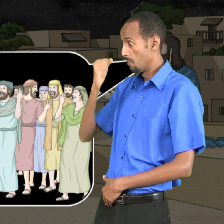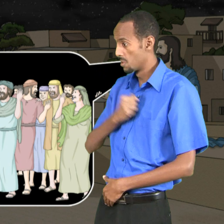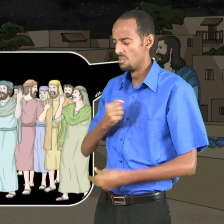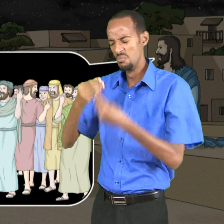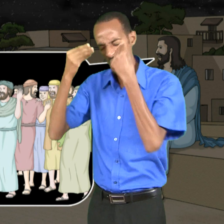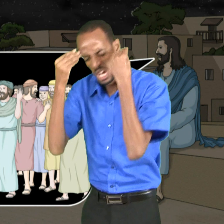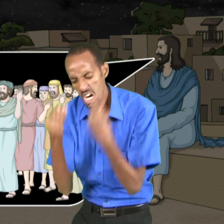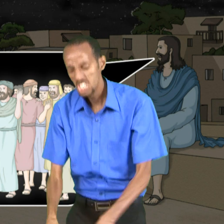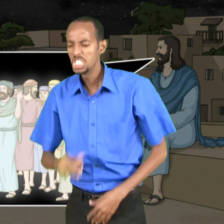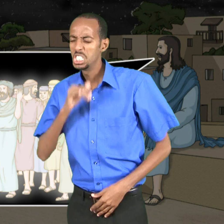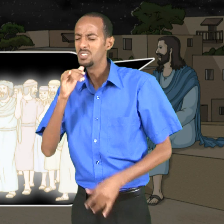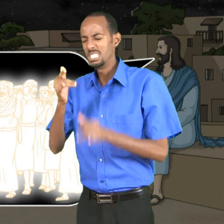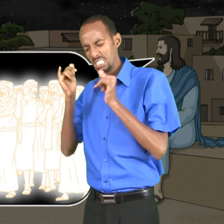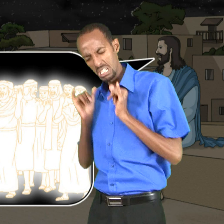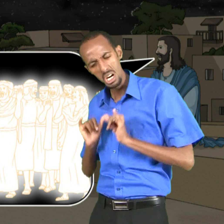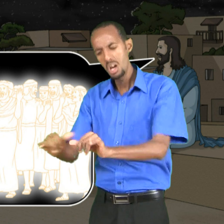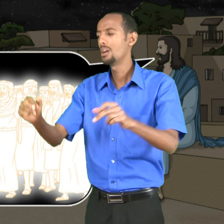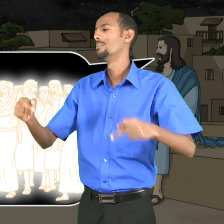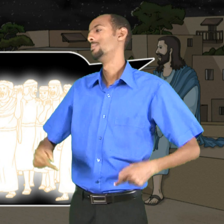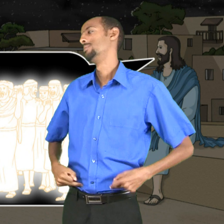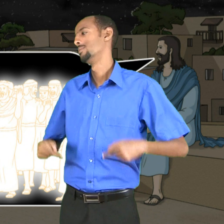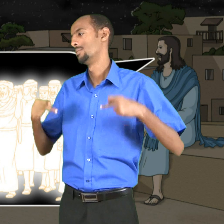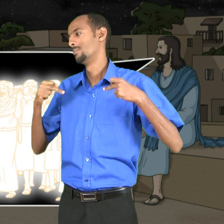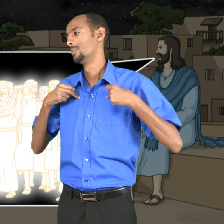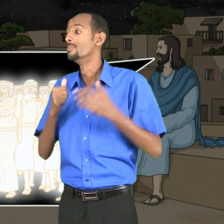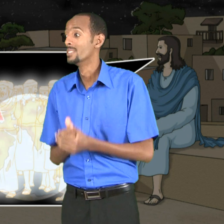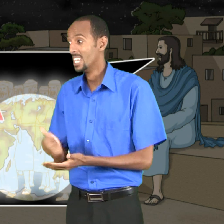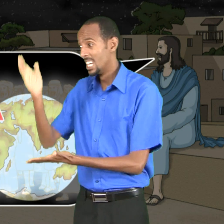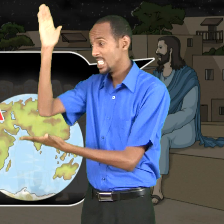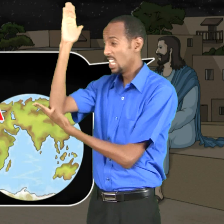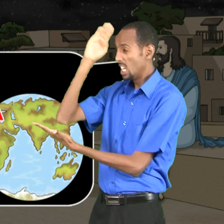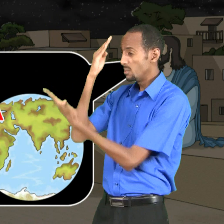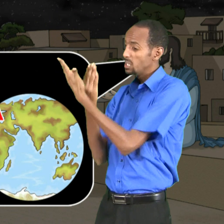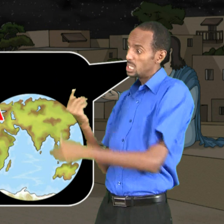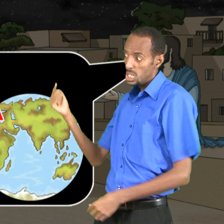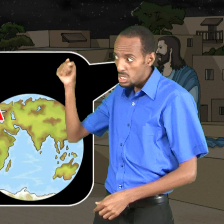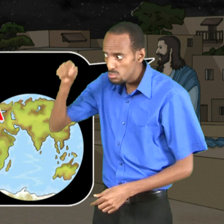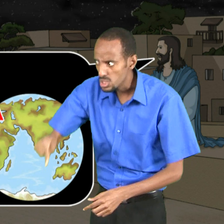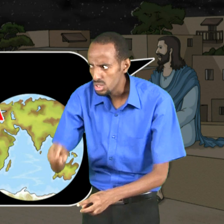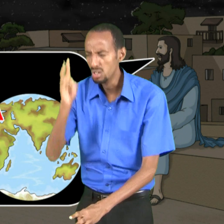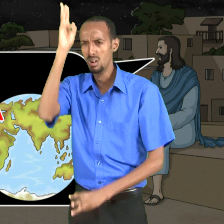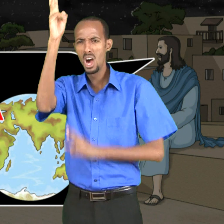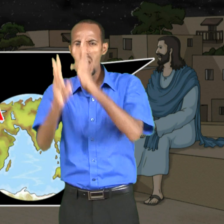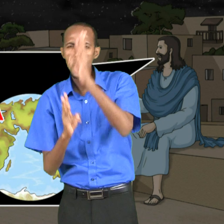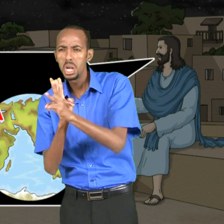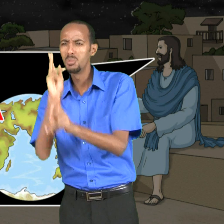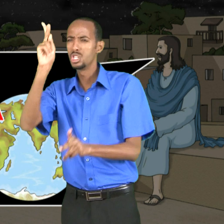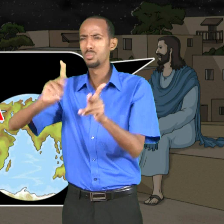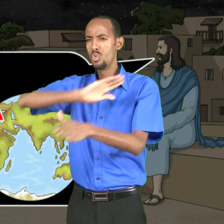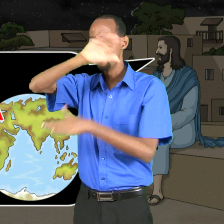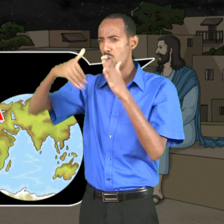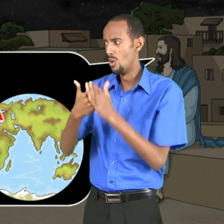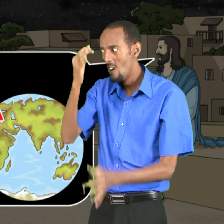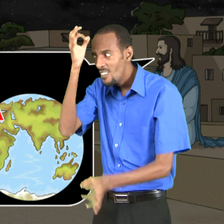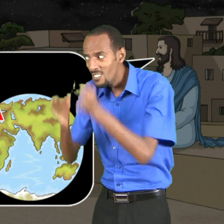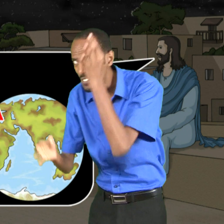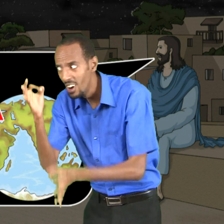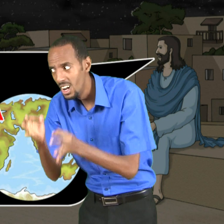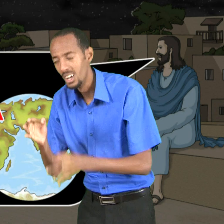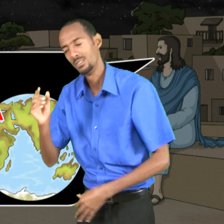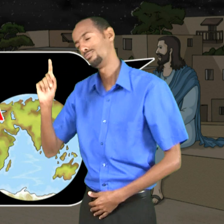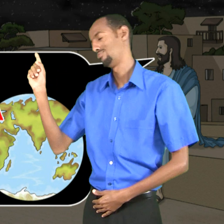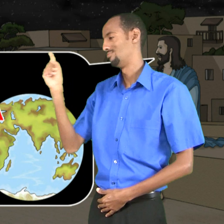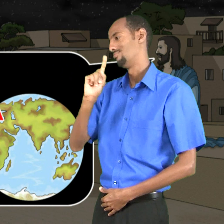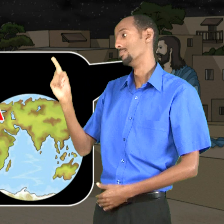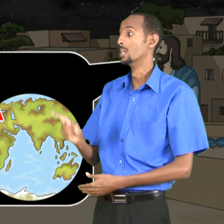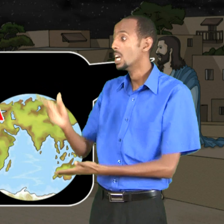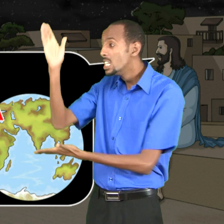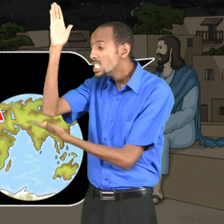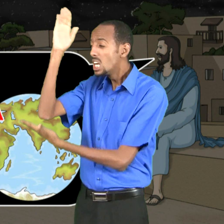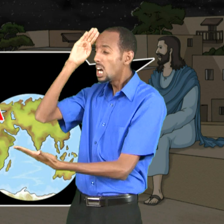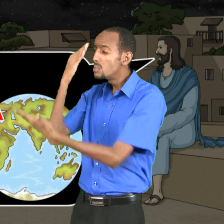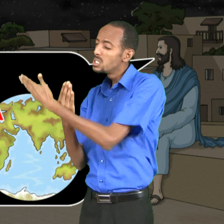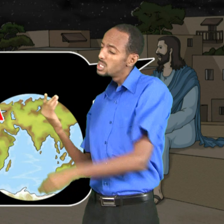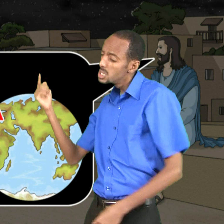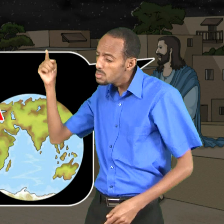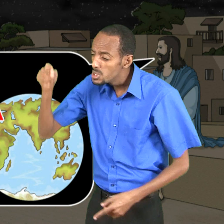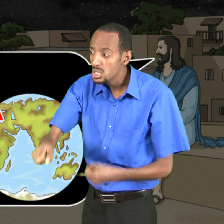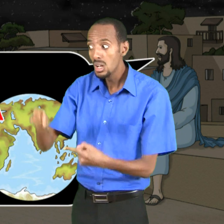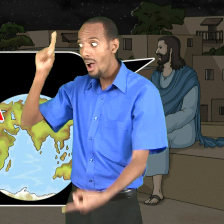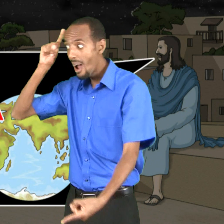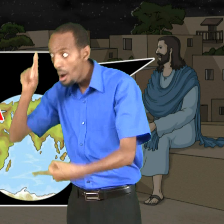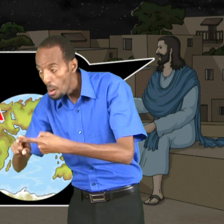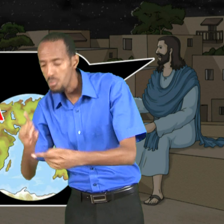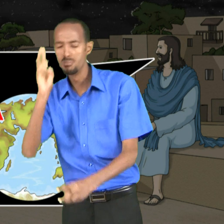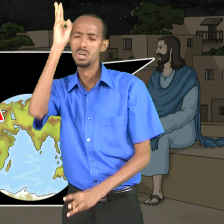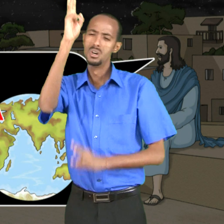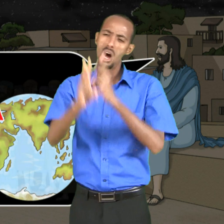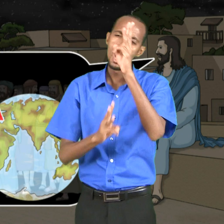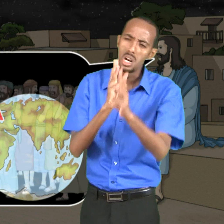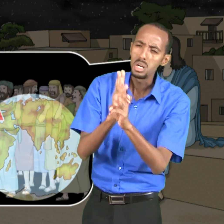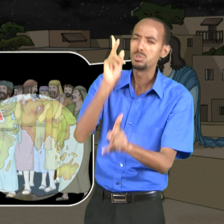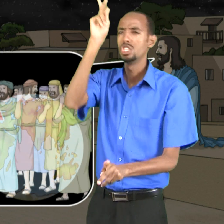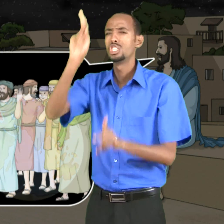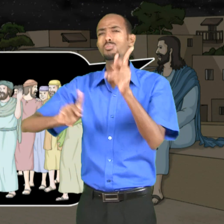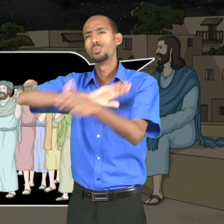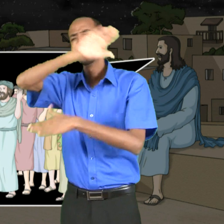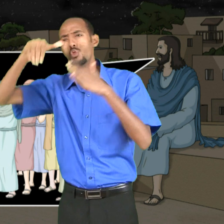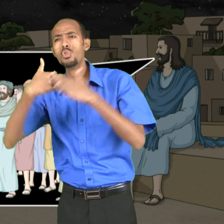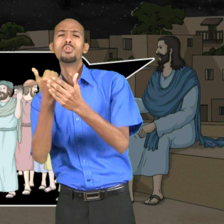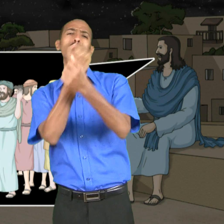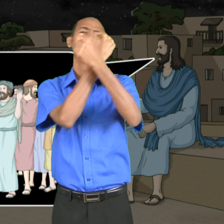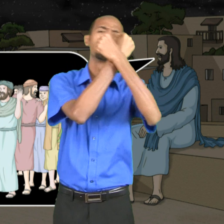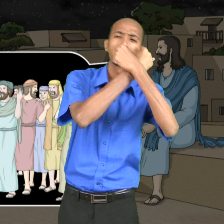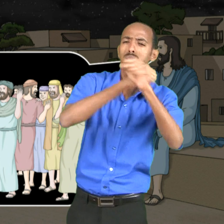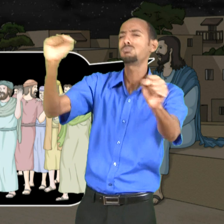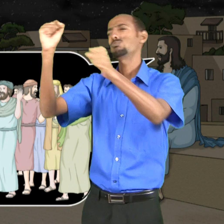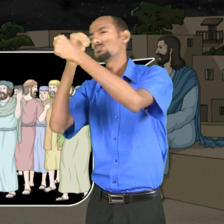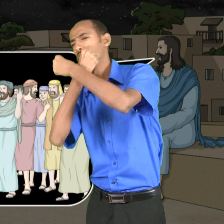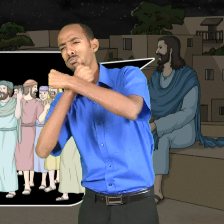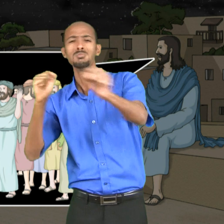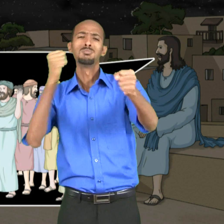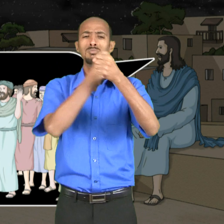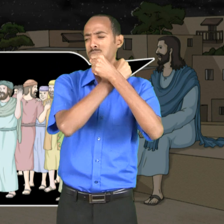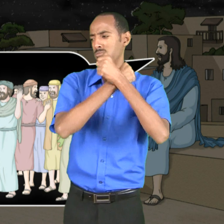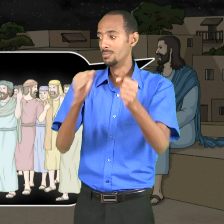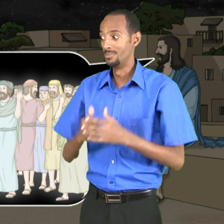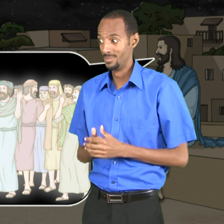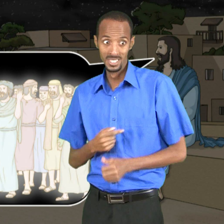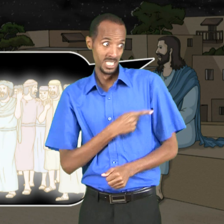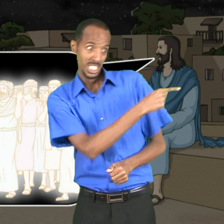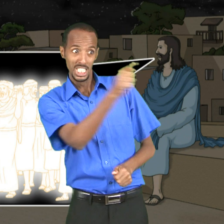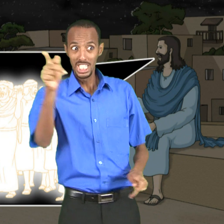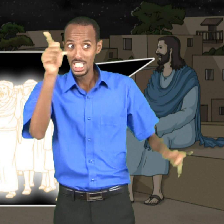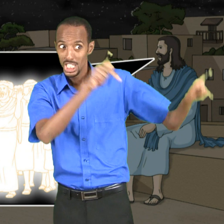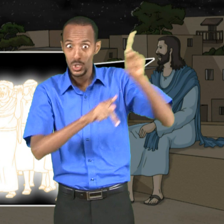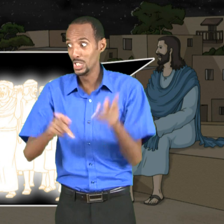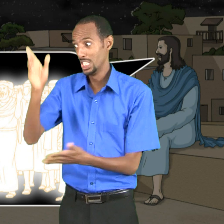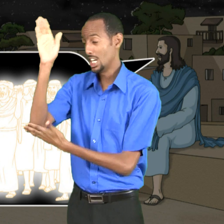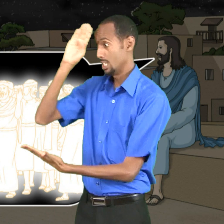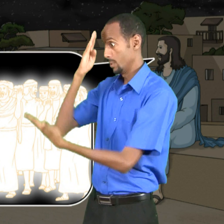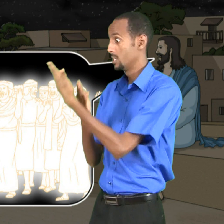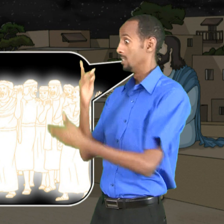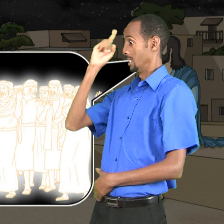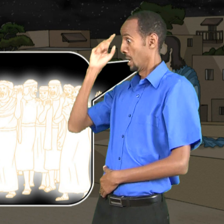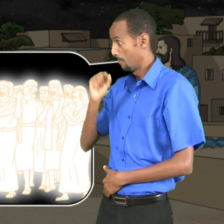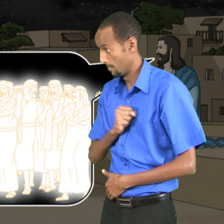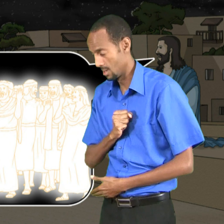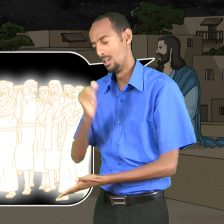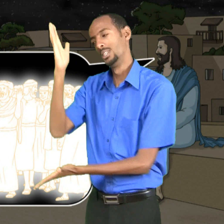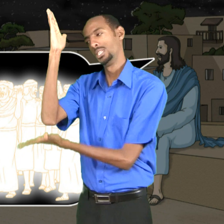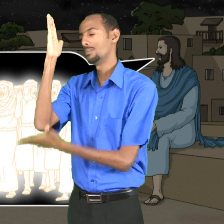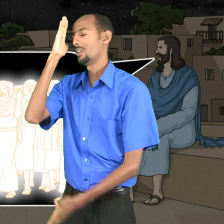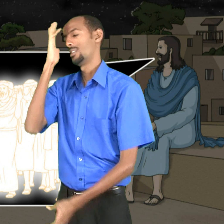For God did not send His Son into the world to condemn the world, but to save the world through Him.